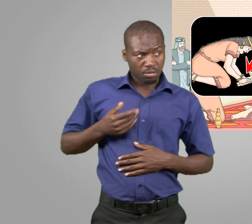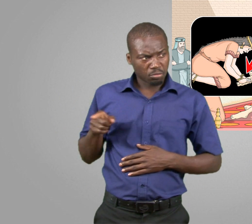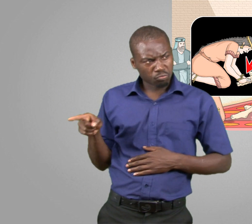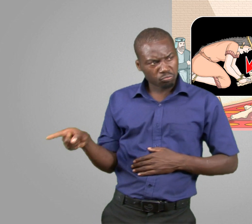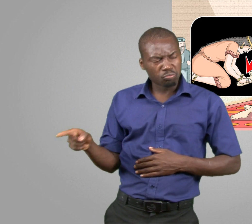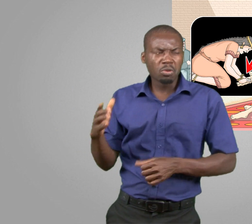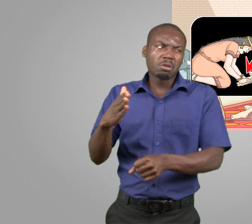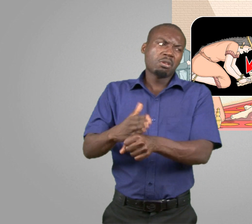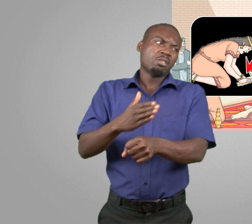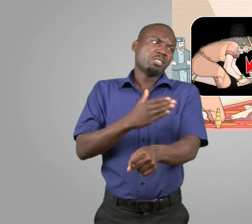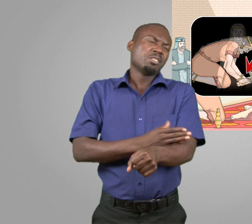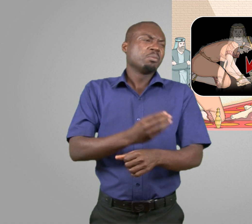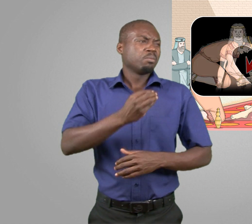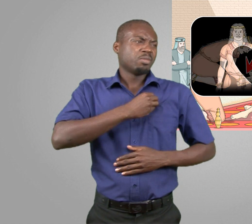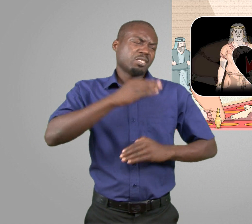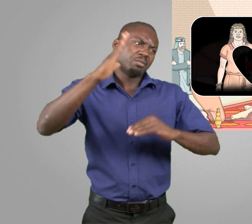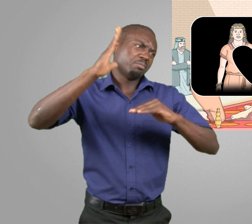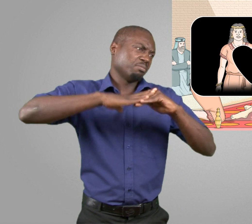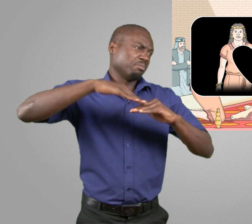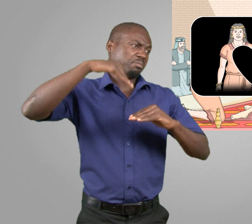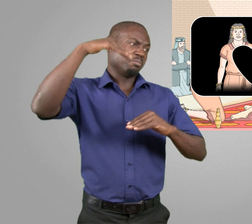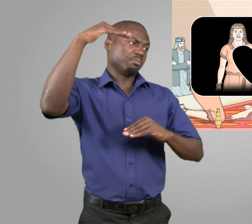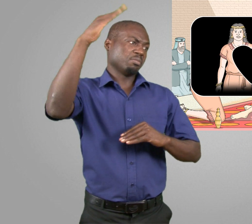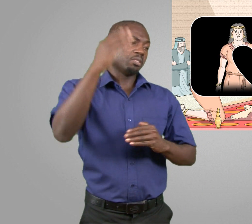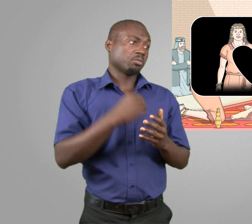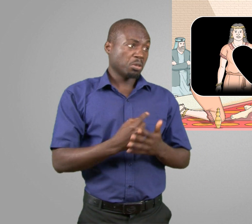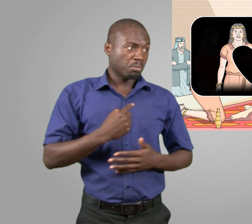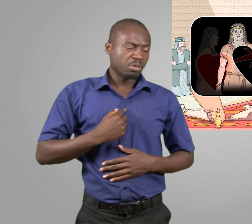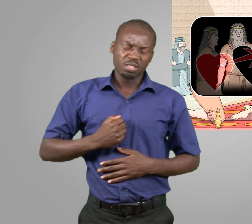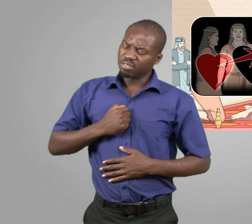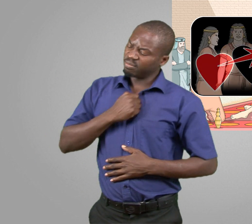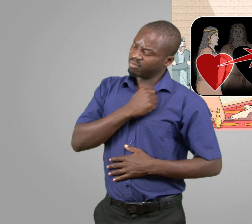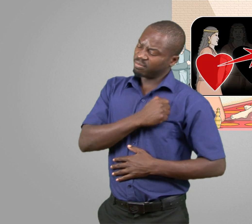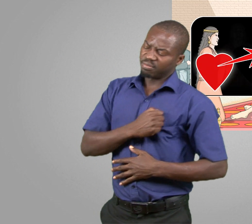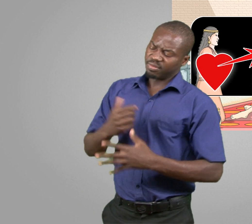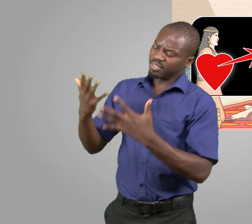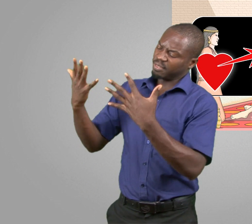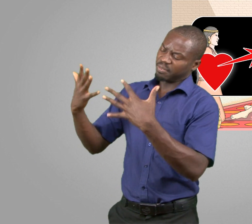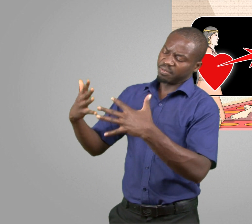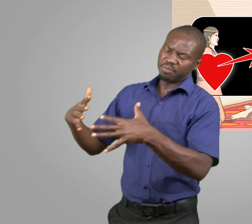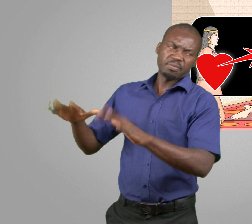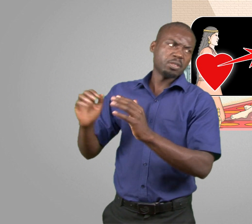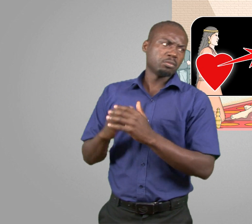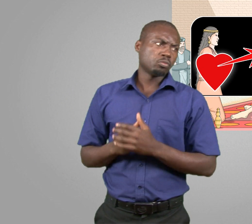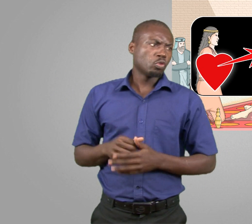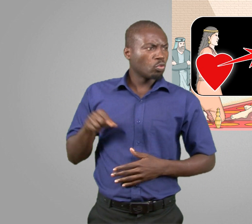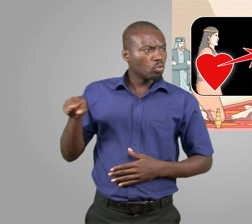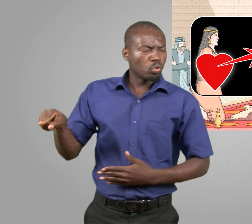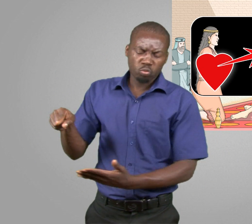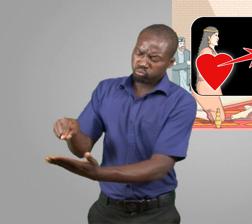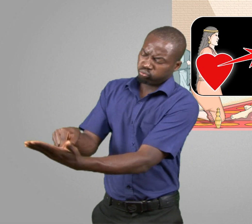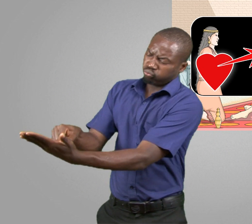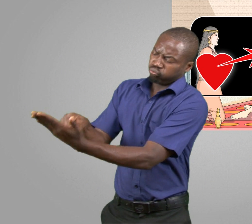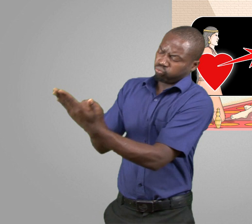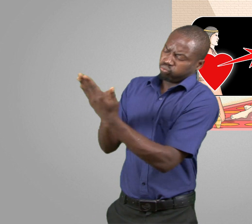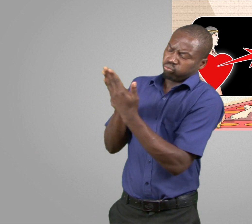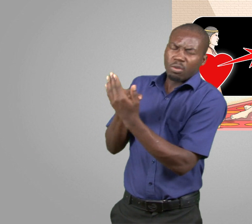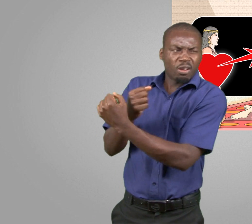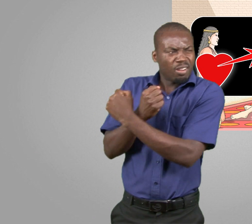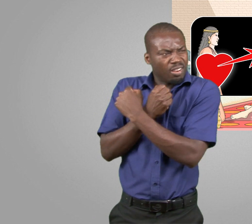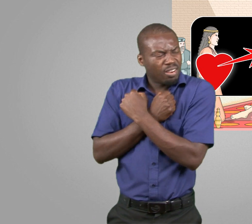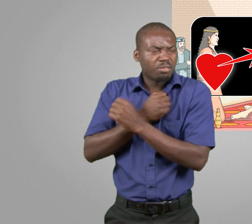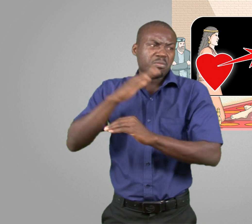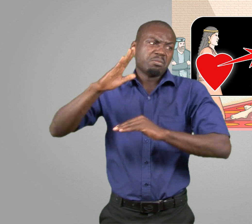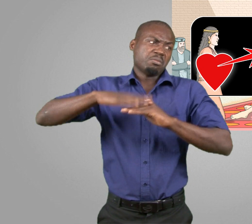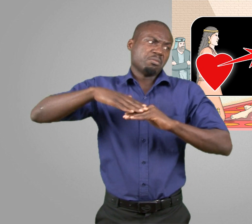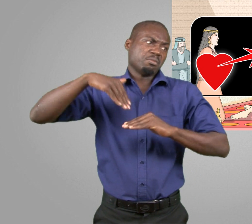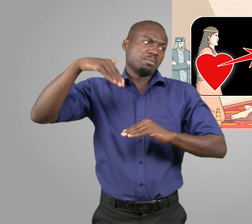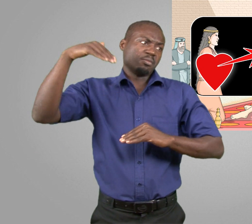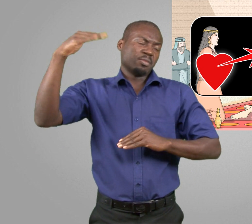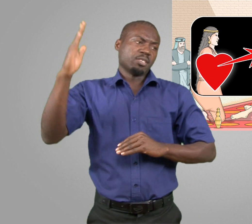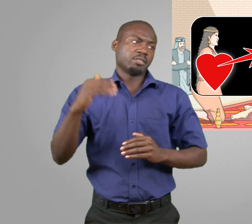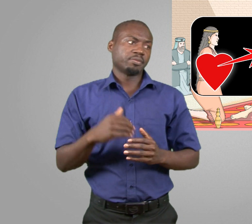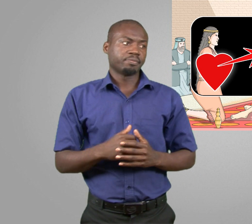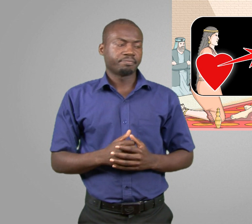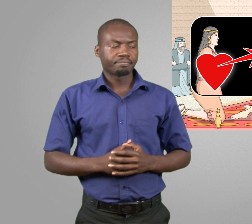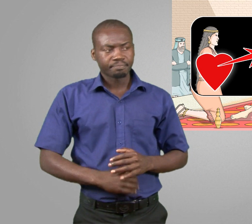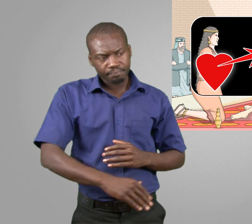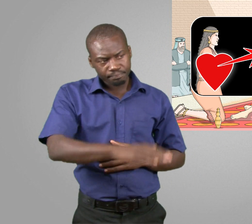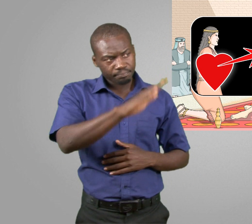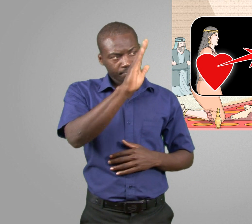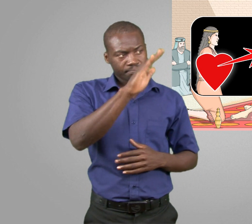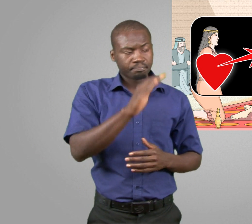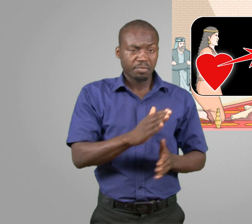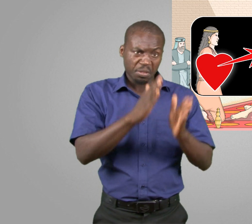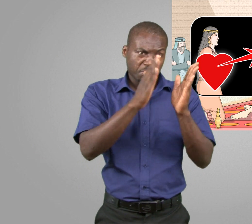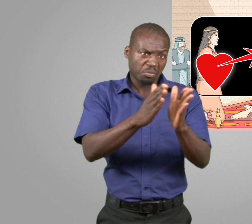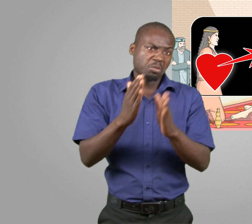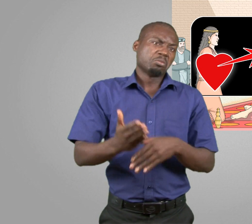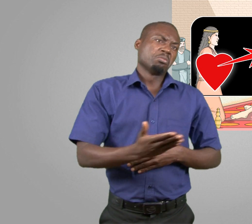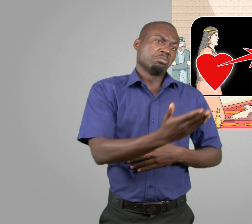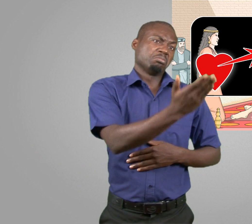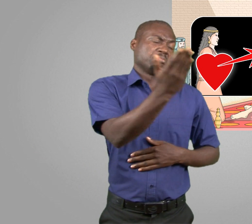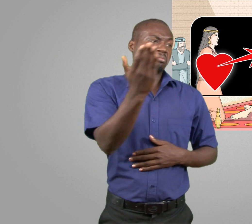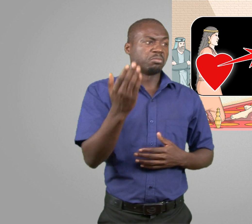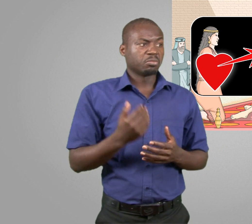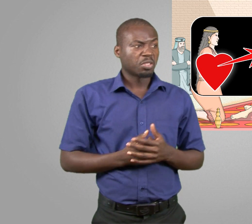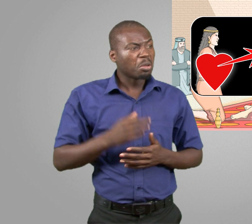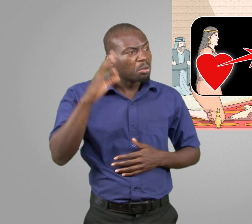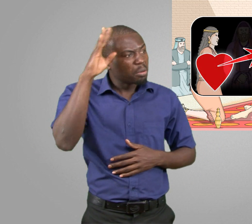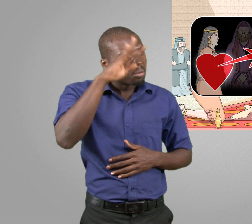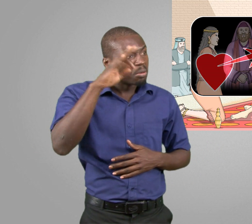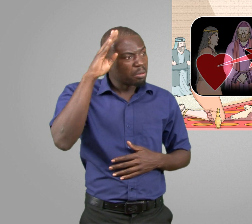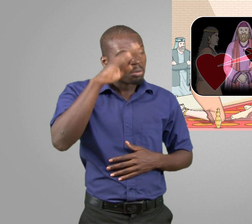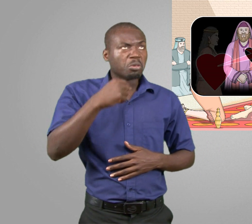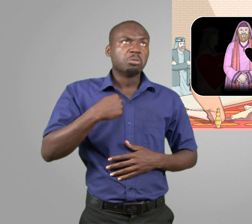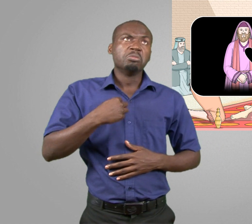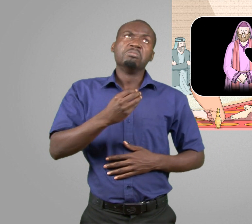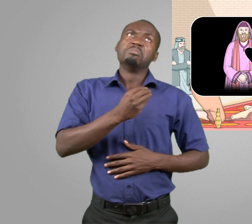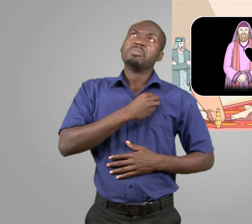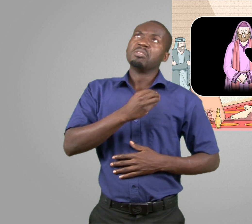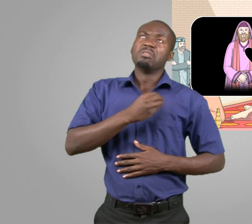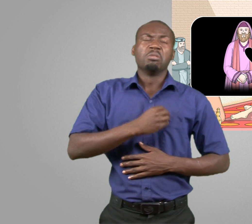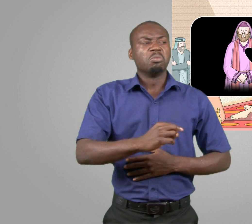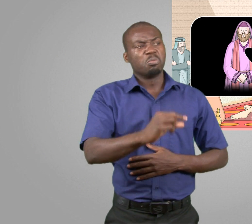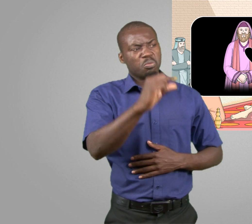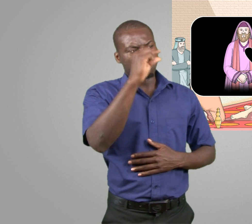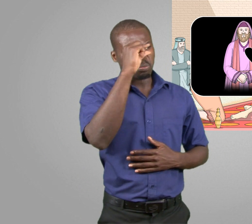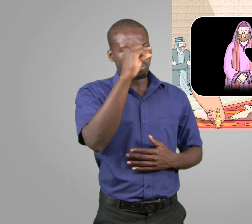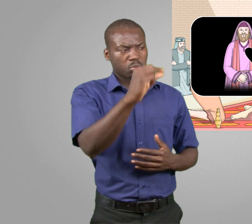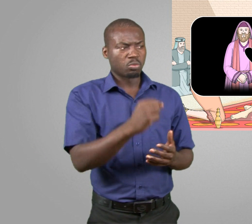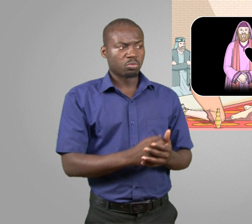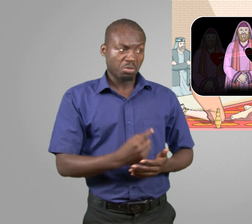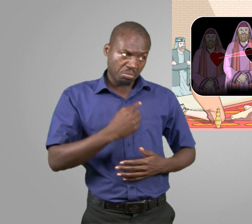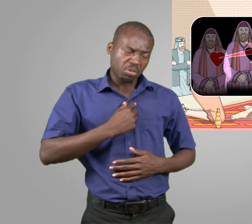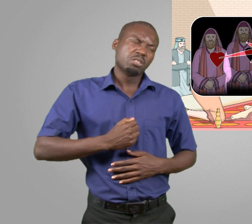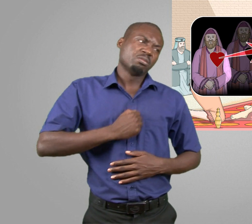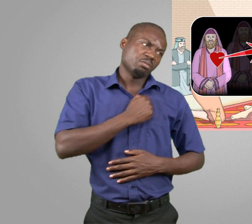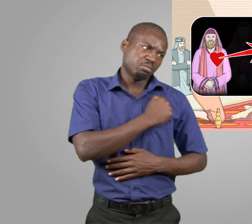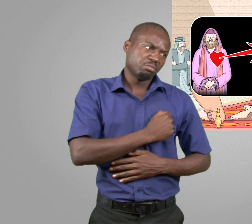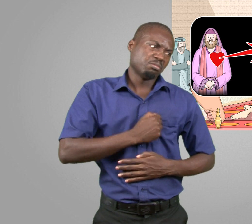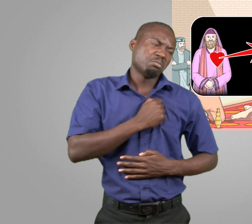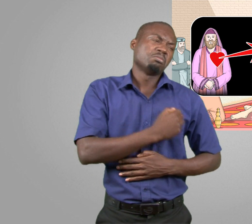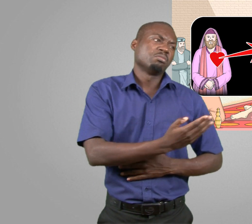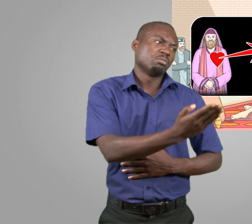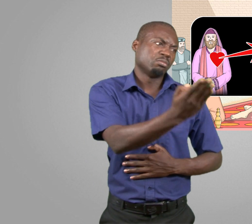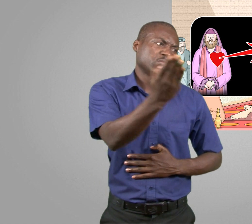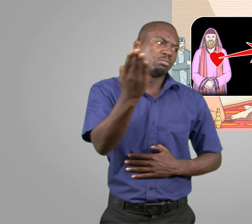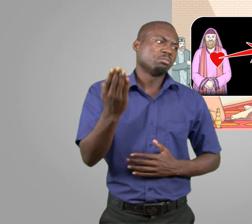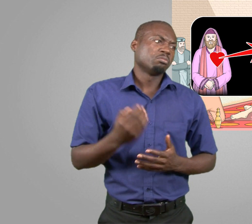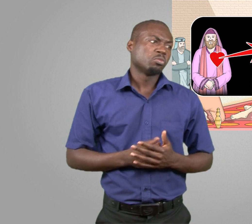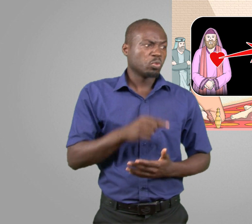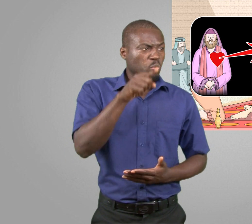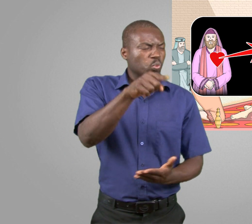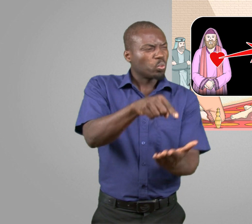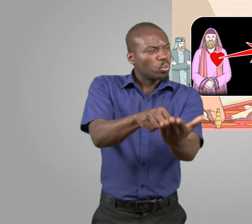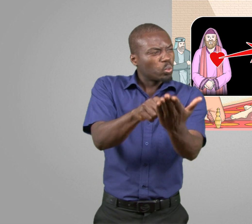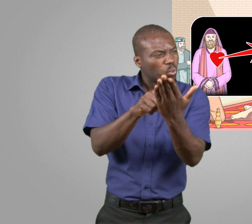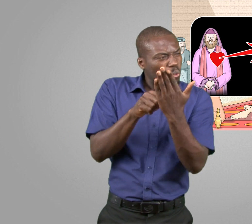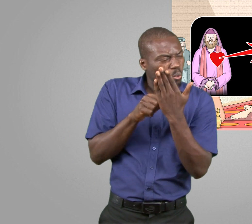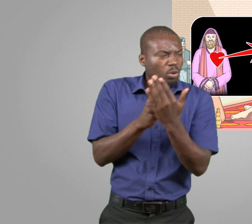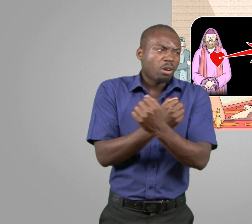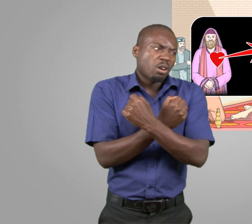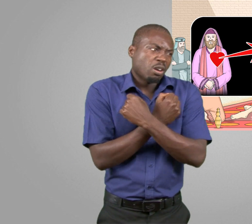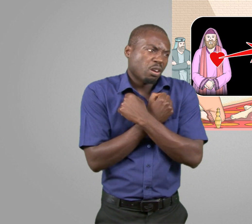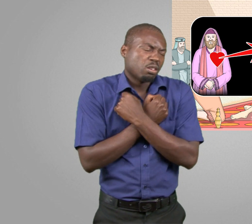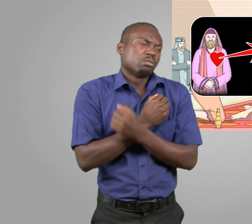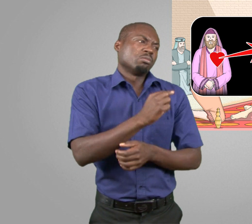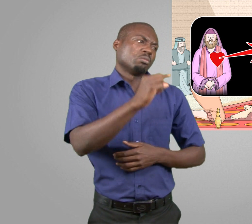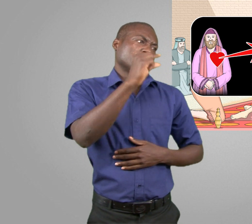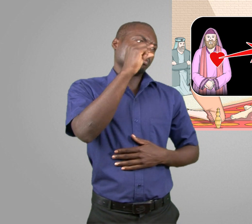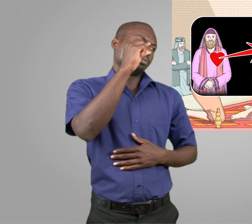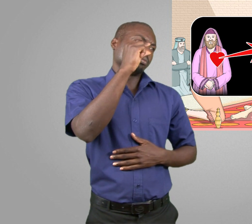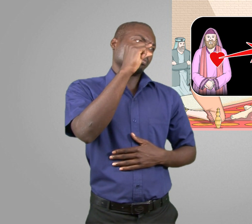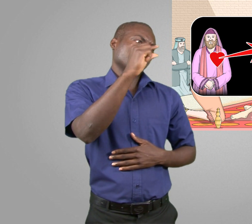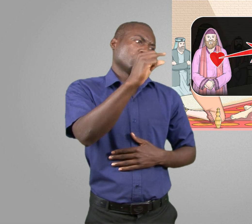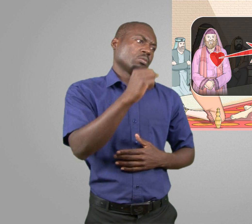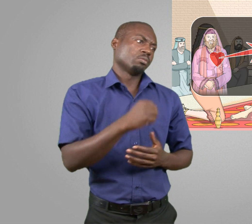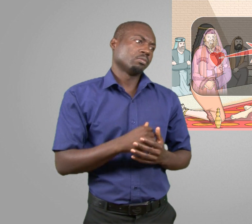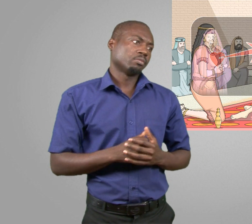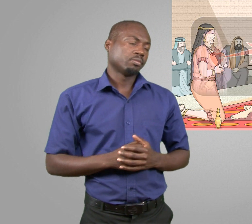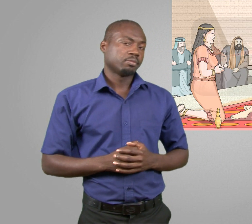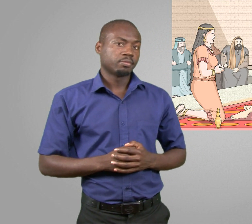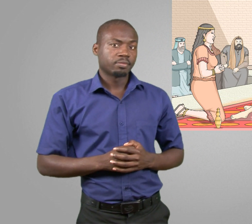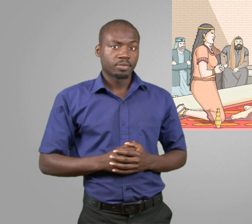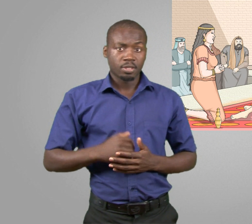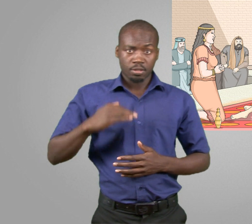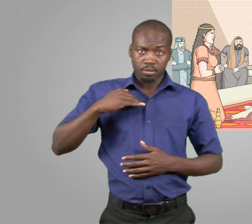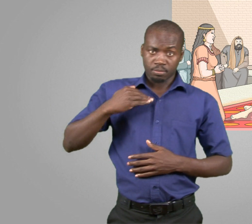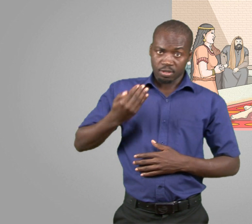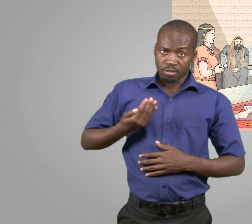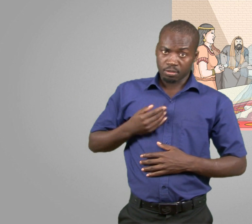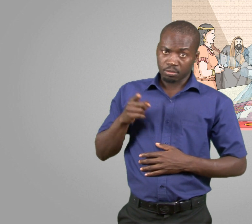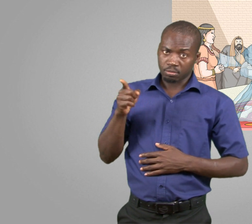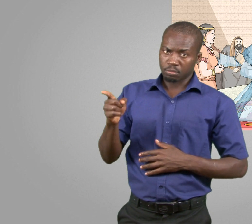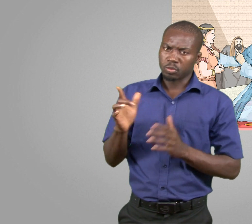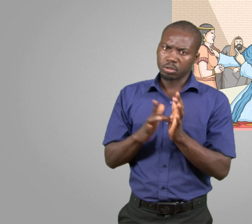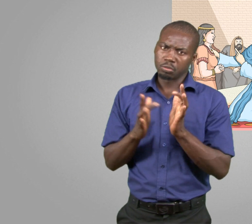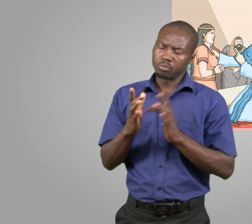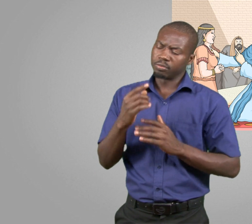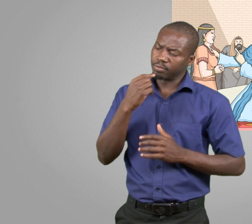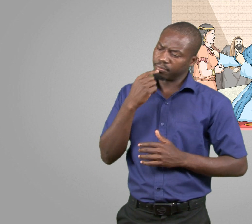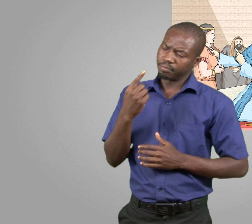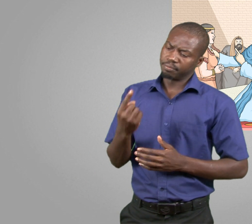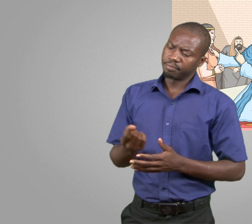Therefore I tell you, because her many sins have been forgiven, she has loved much. But he who has been forgiven little loves little.”